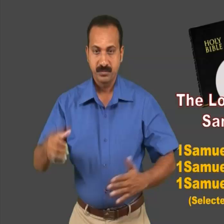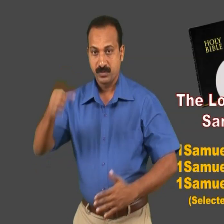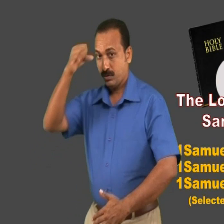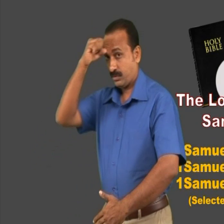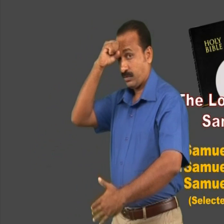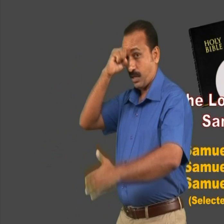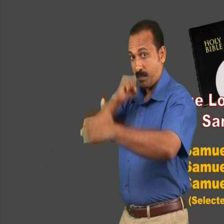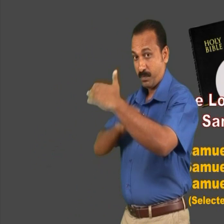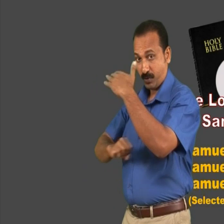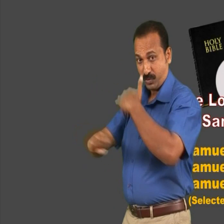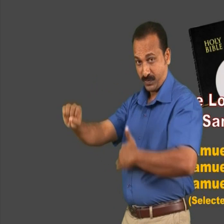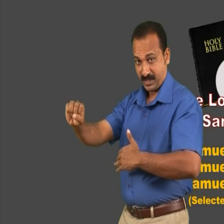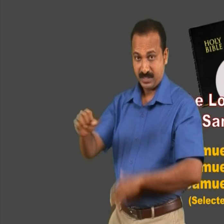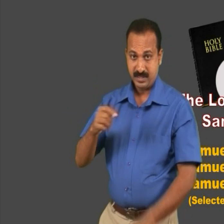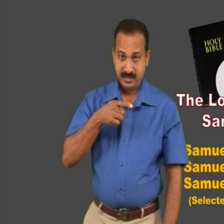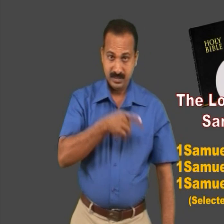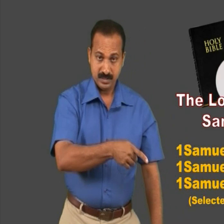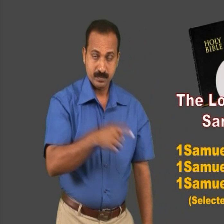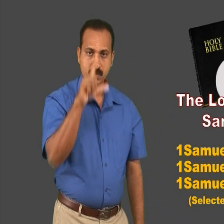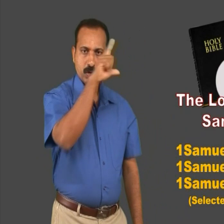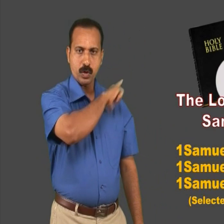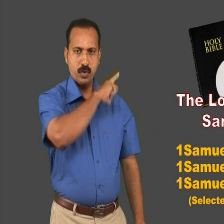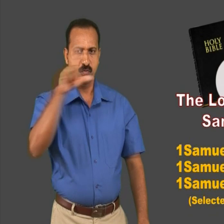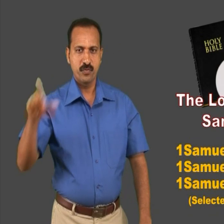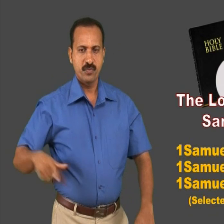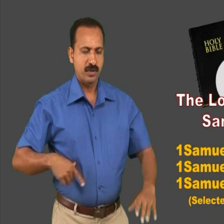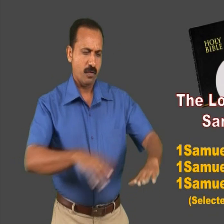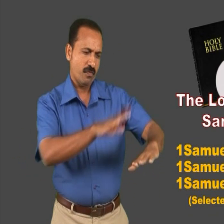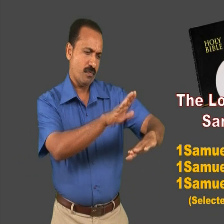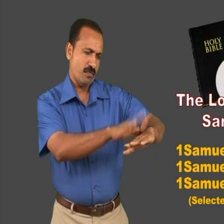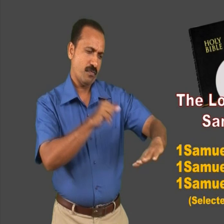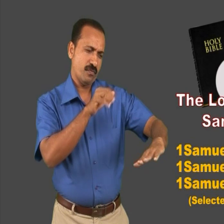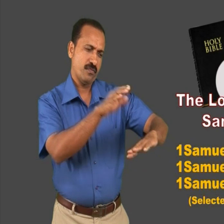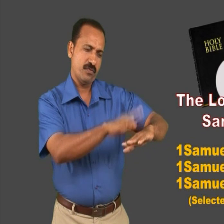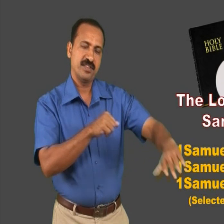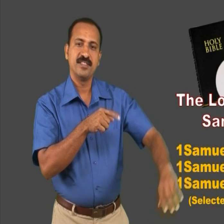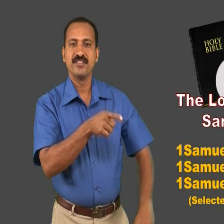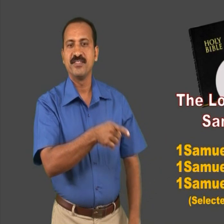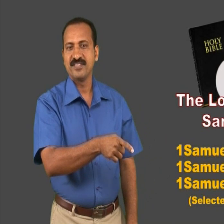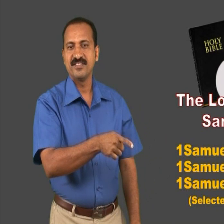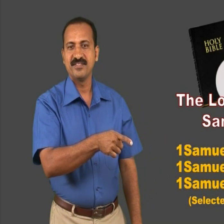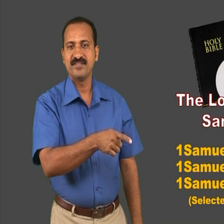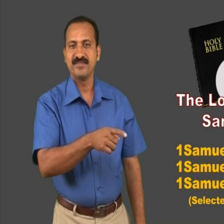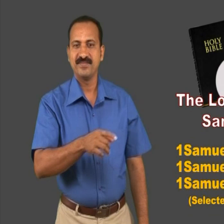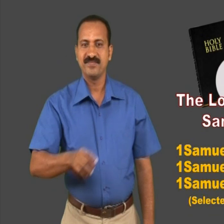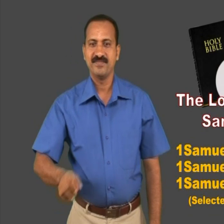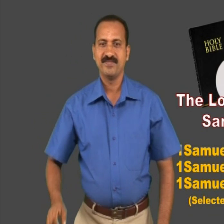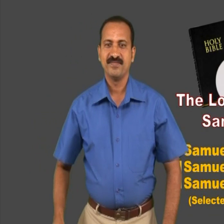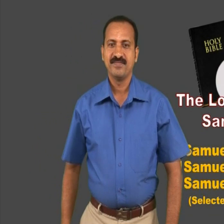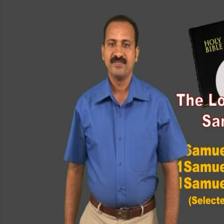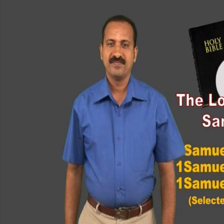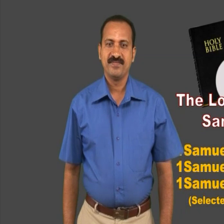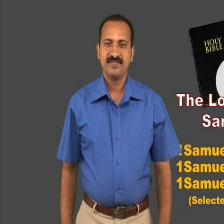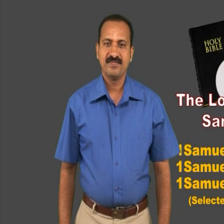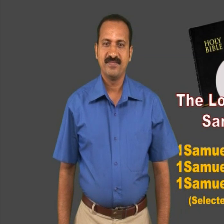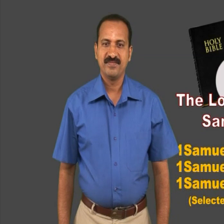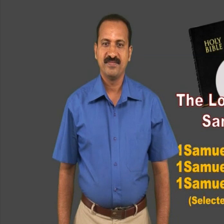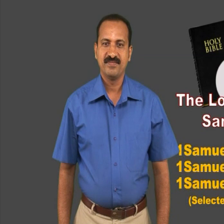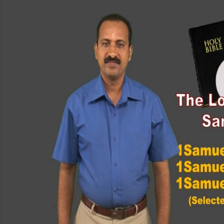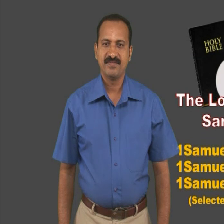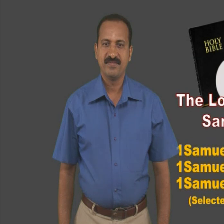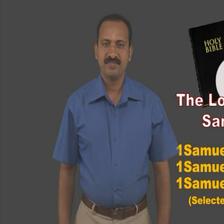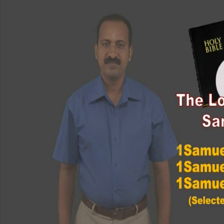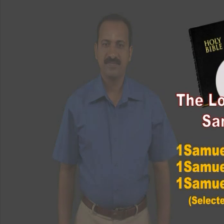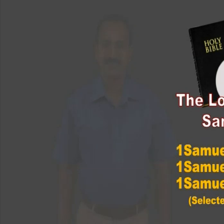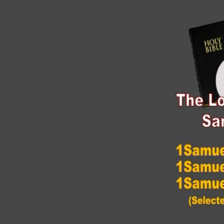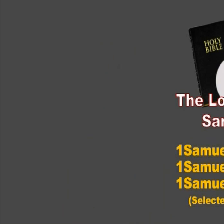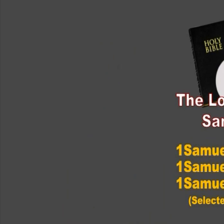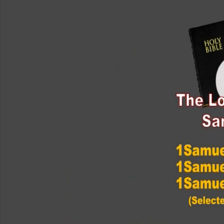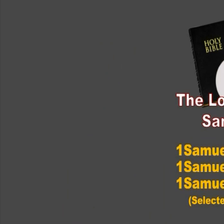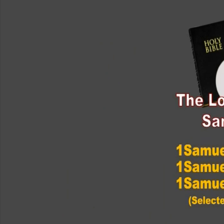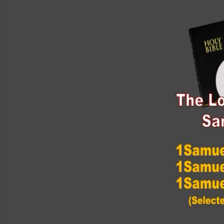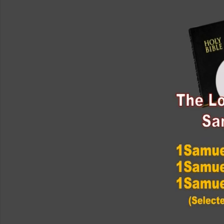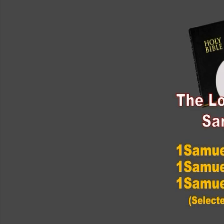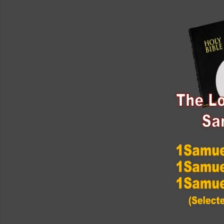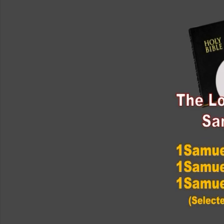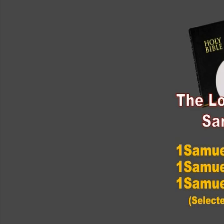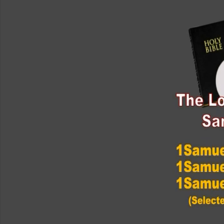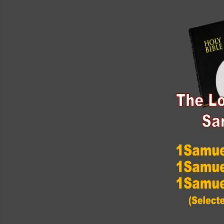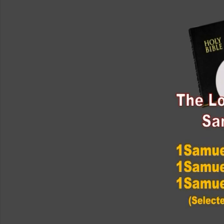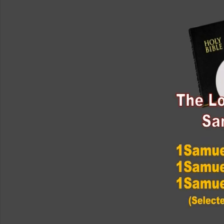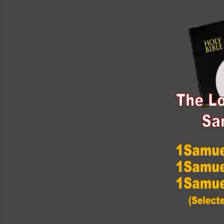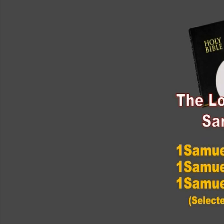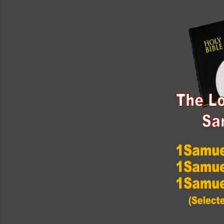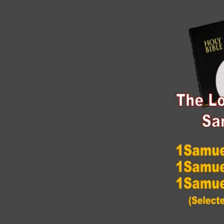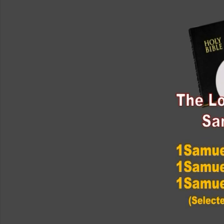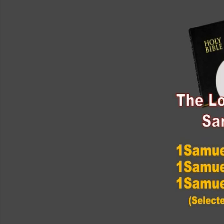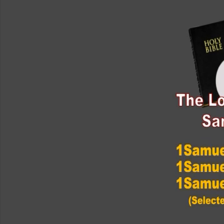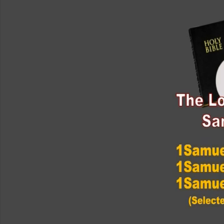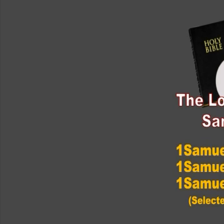The Lord calls Samuel